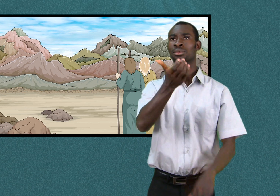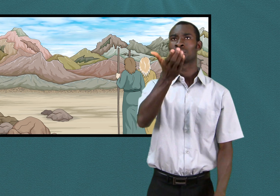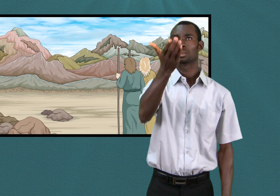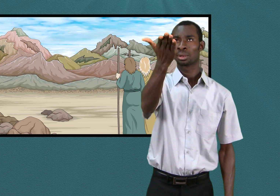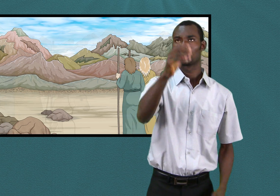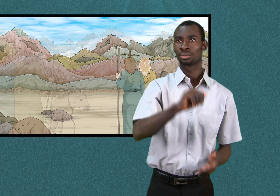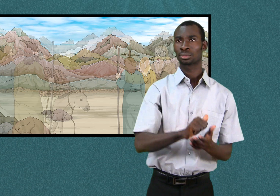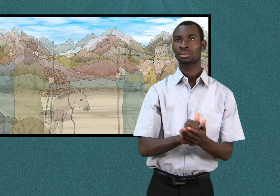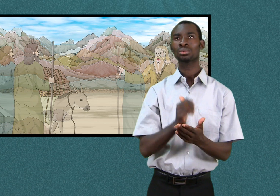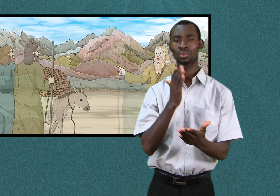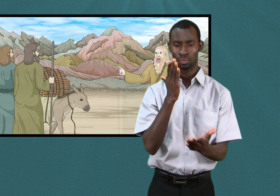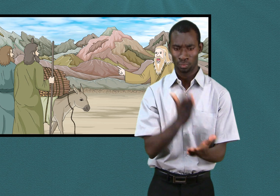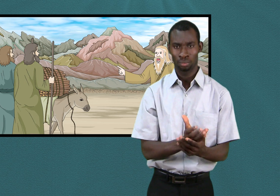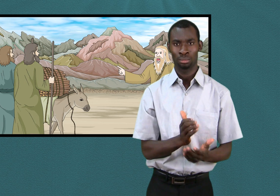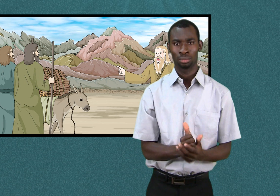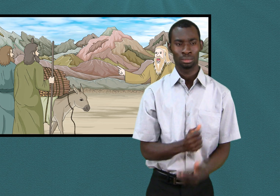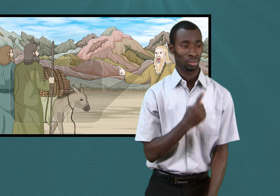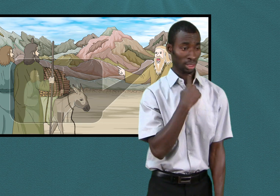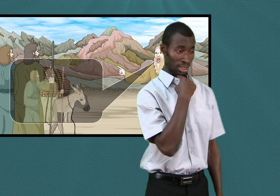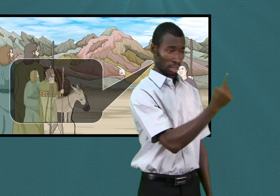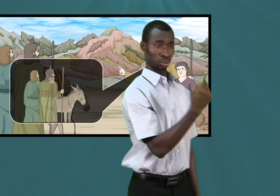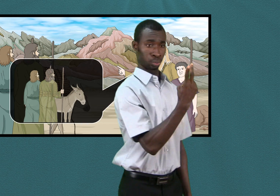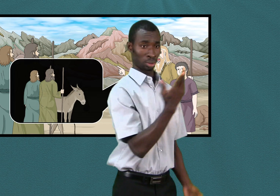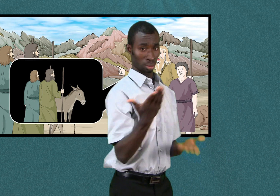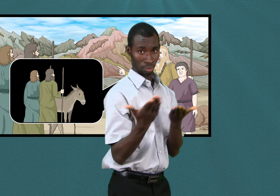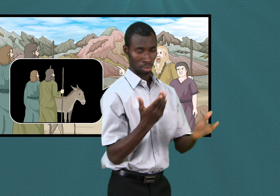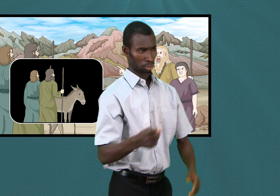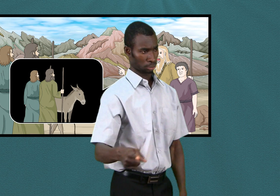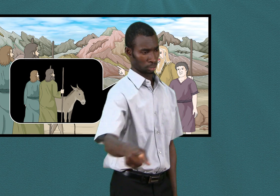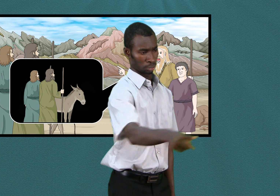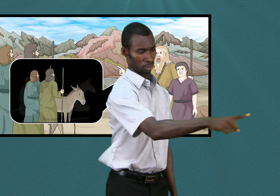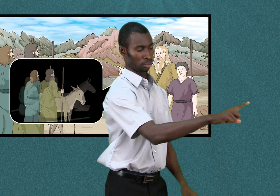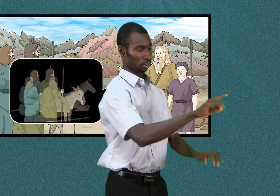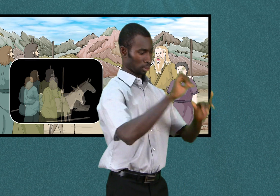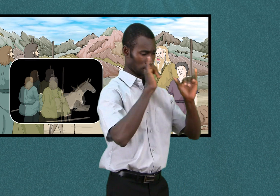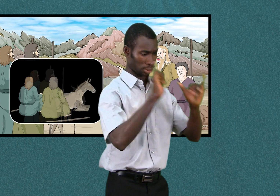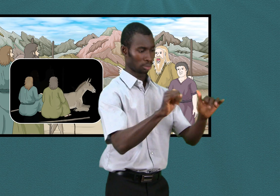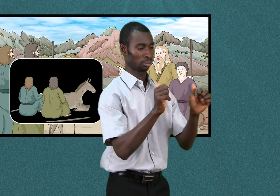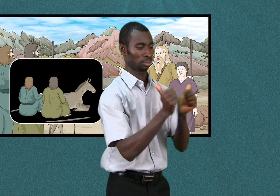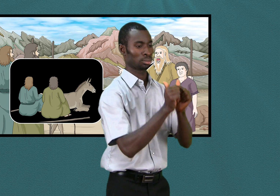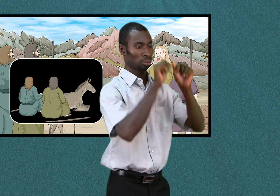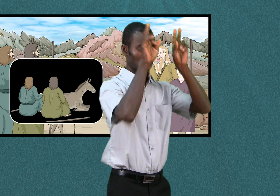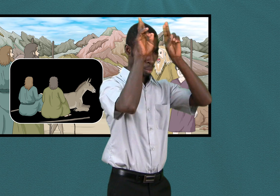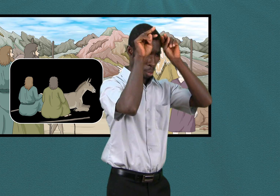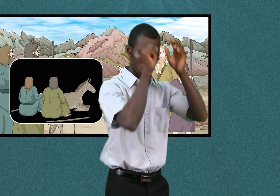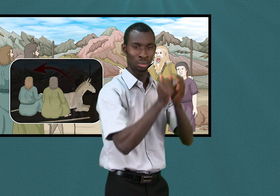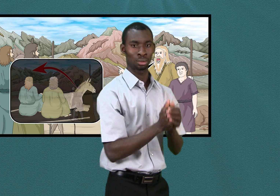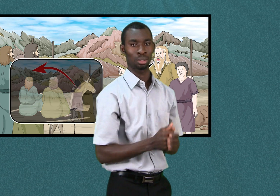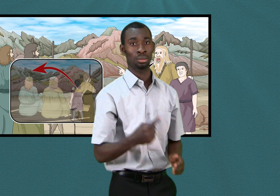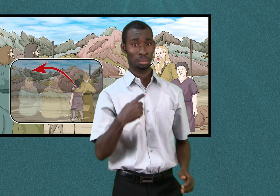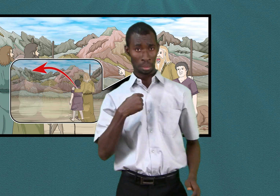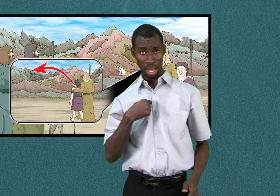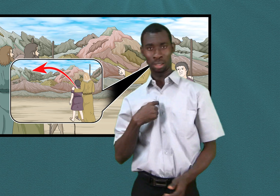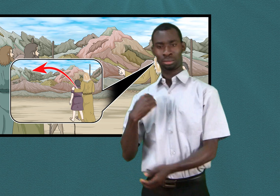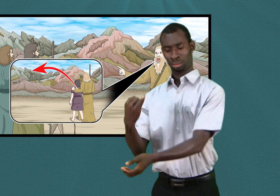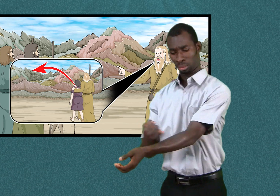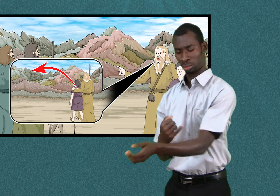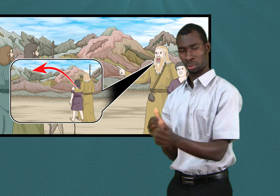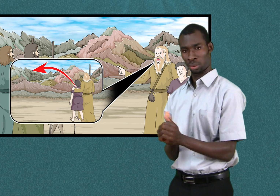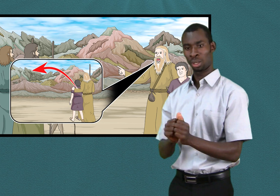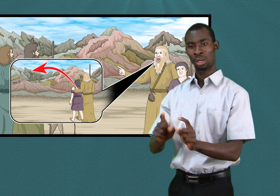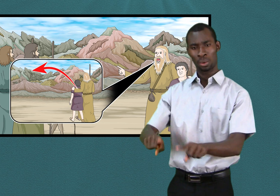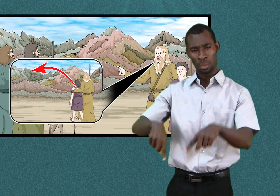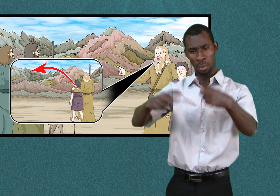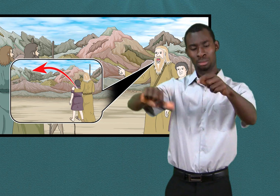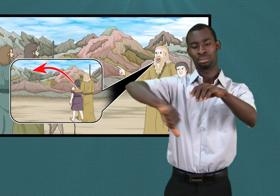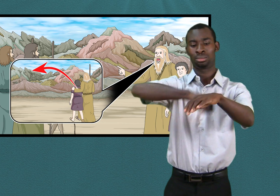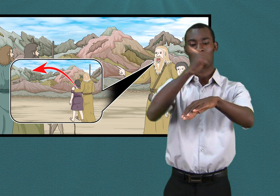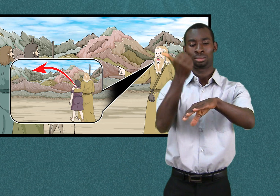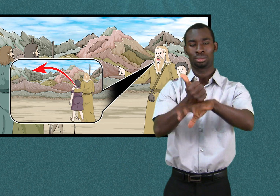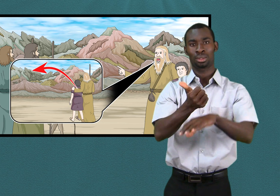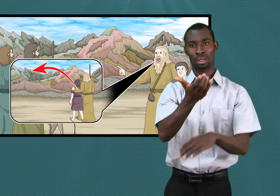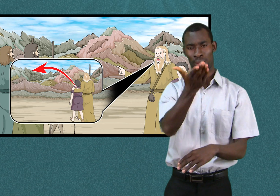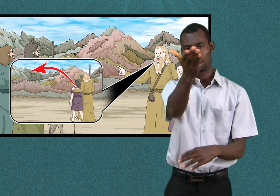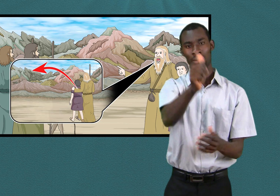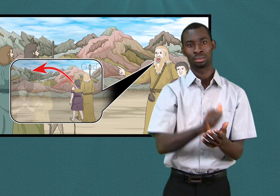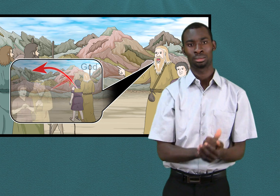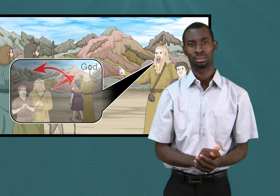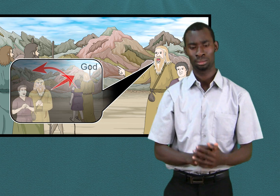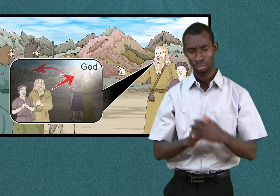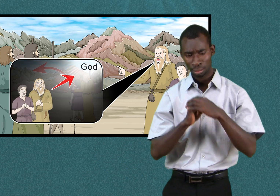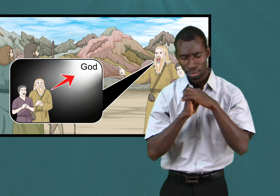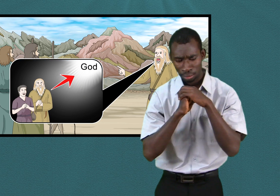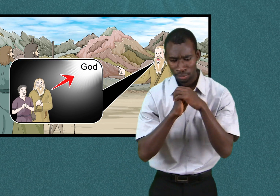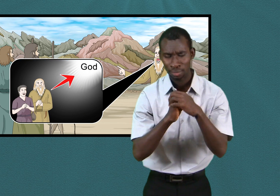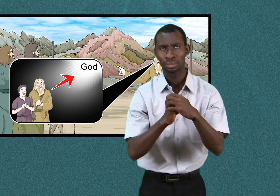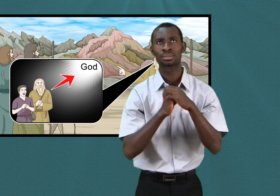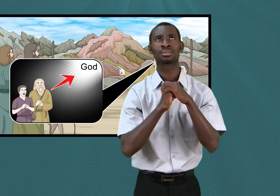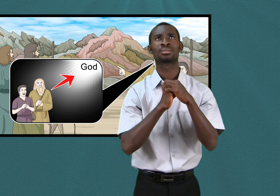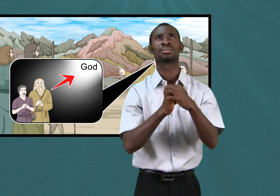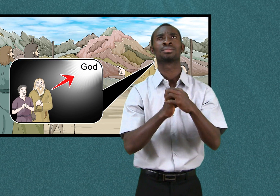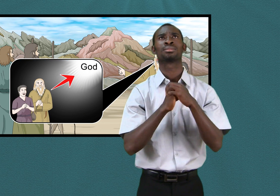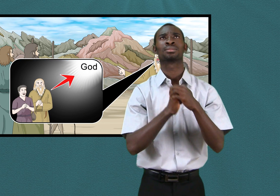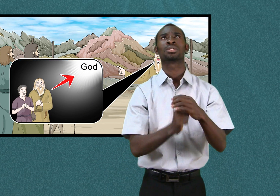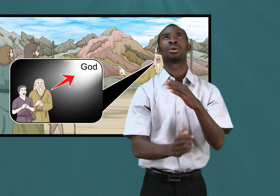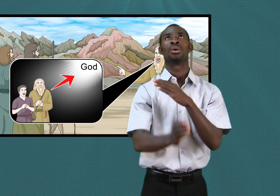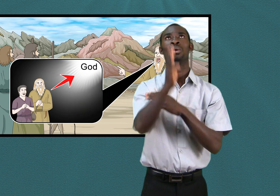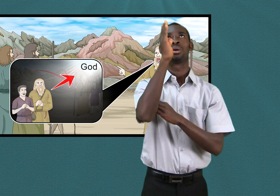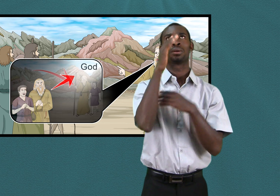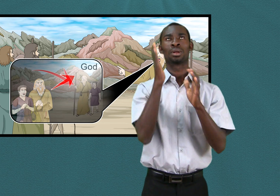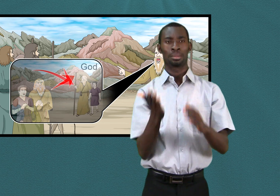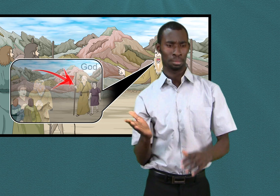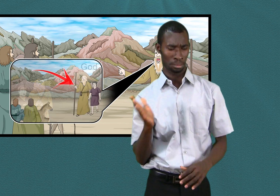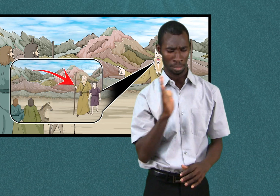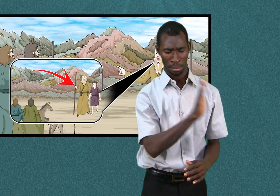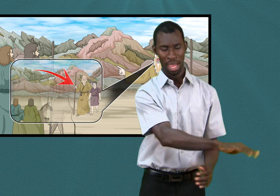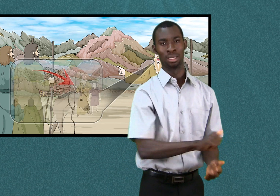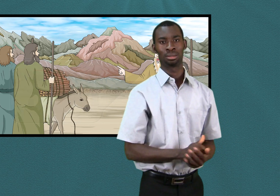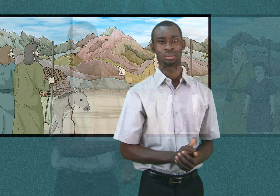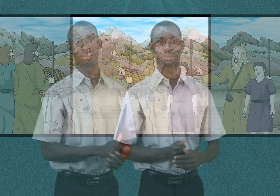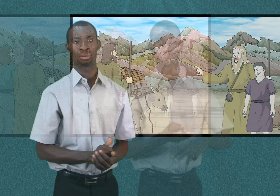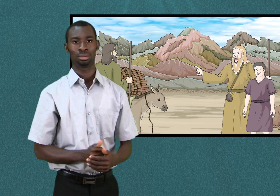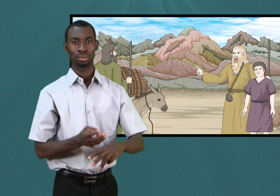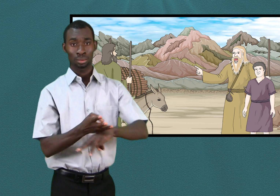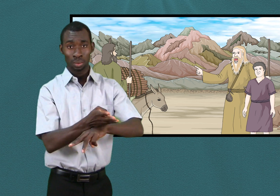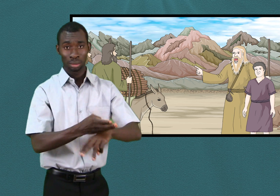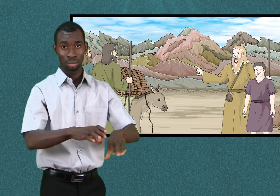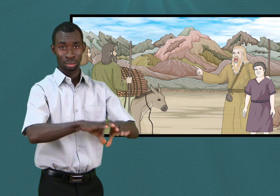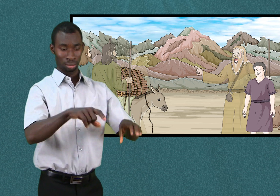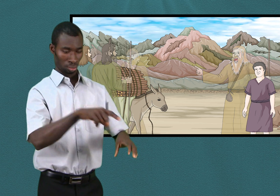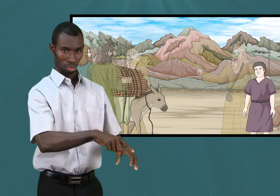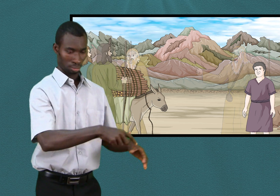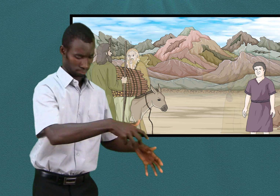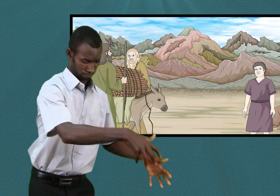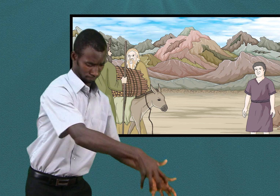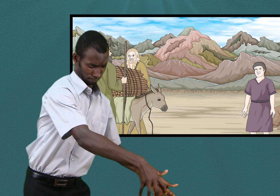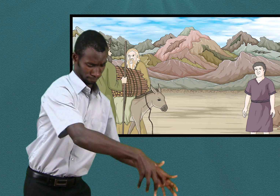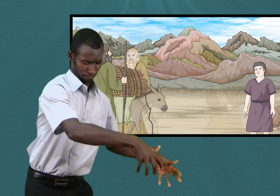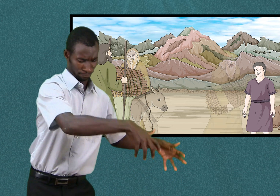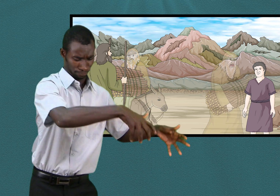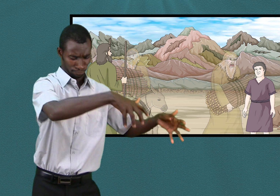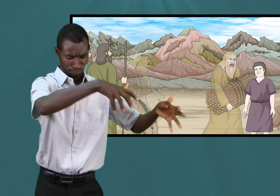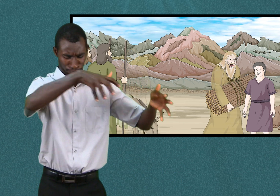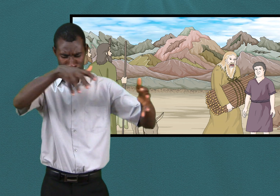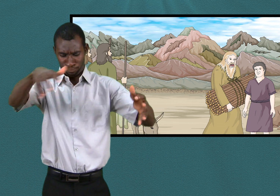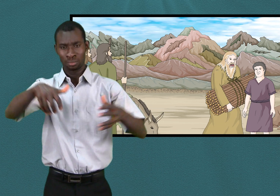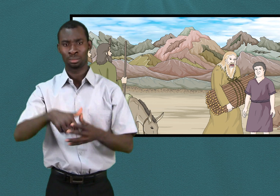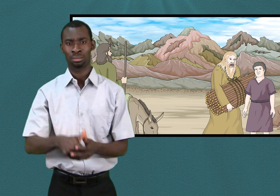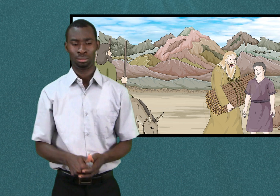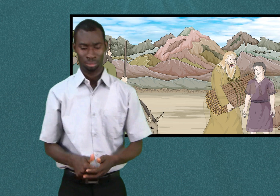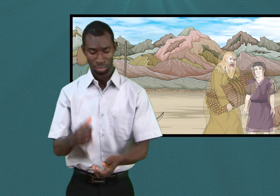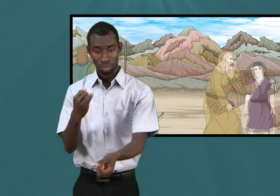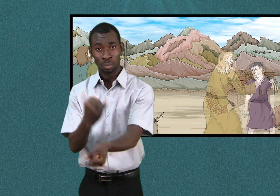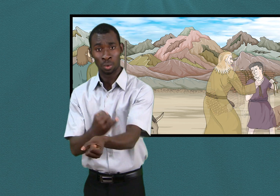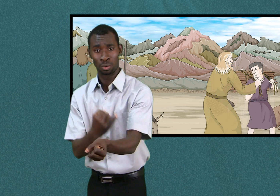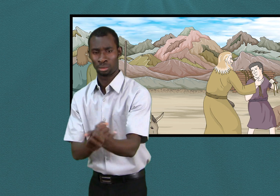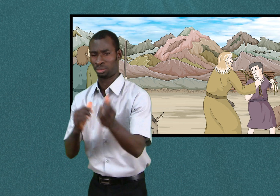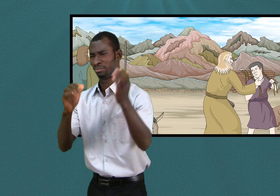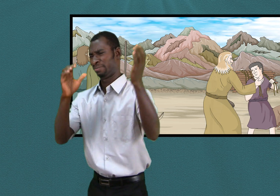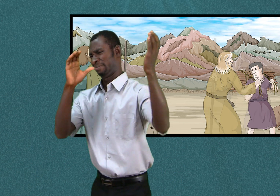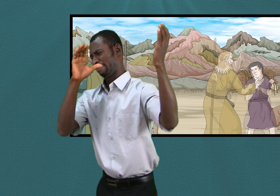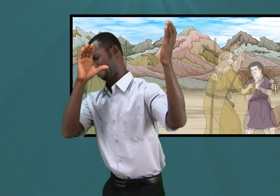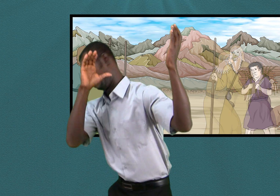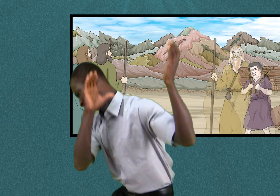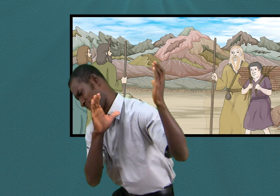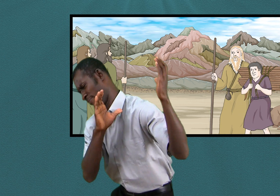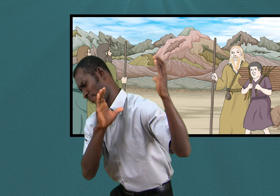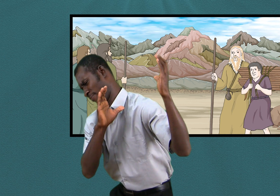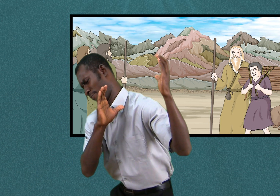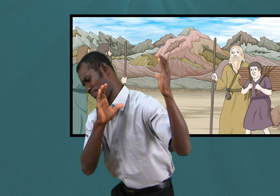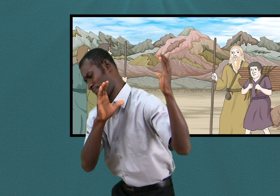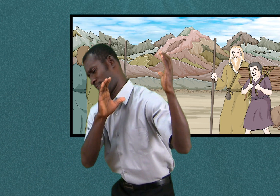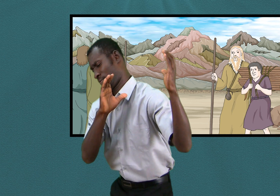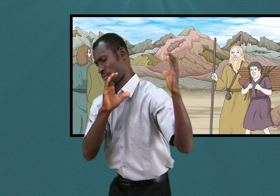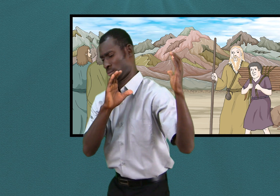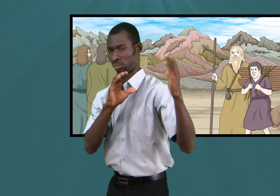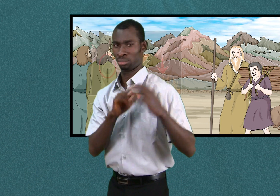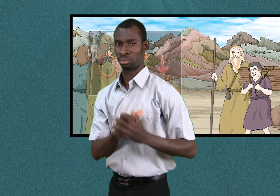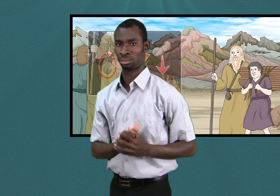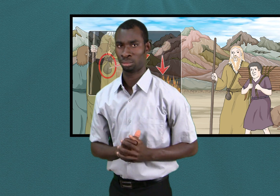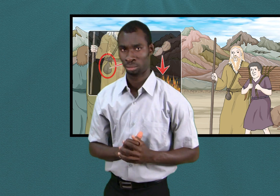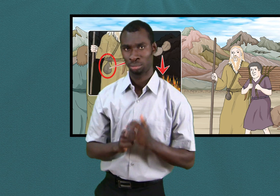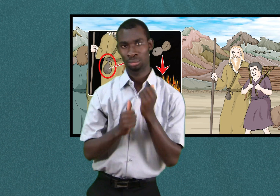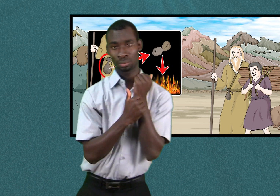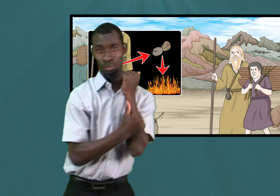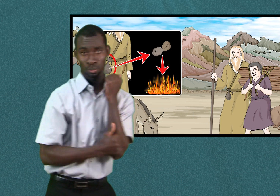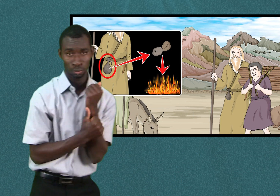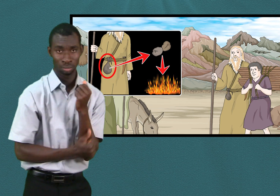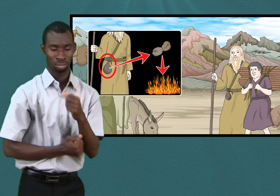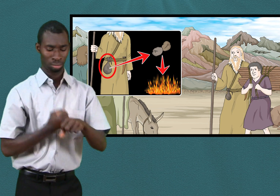“Stay here with the donkey,” Abraham told his servants. “The boy and I will go over there to worship, and then we will return to you.” Abraham took the wood for the burnt offering and placed it on his son Isaac.